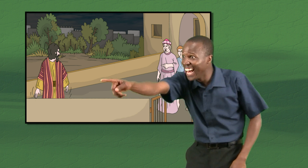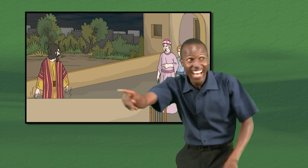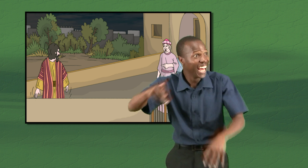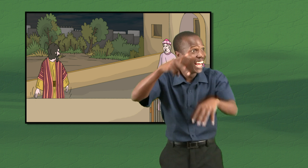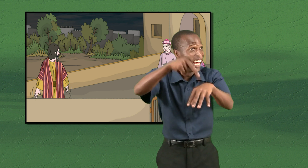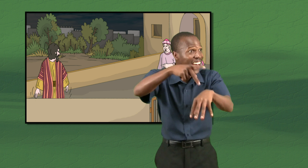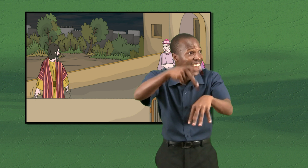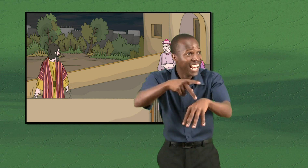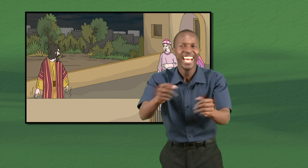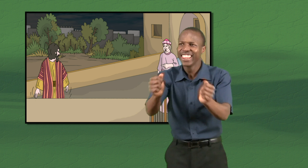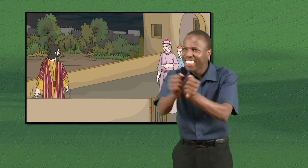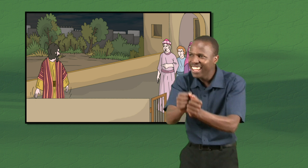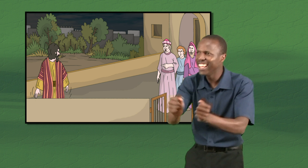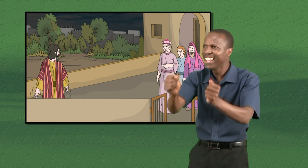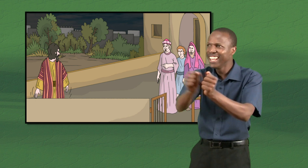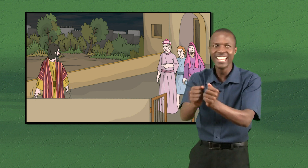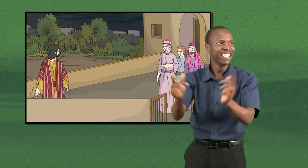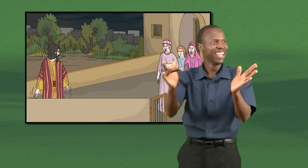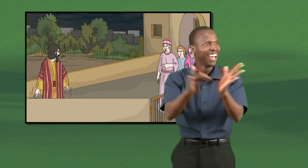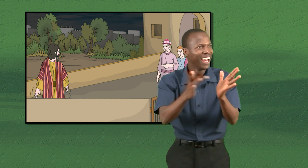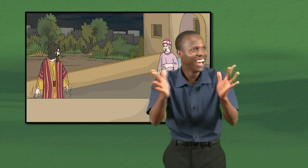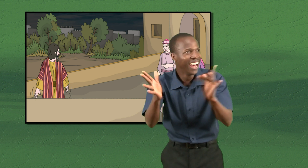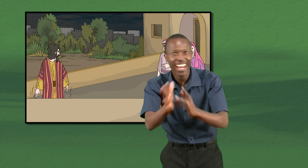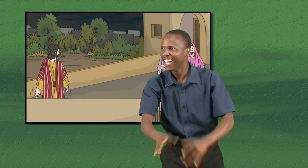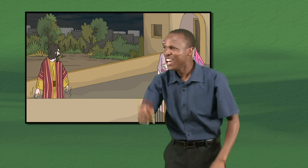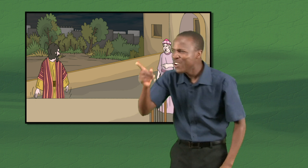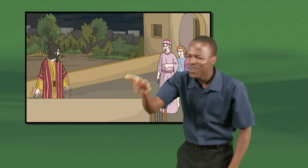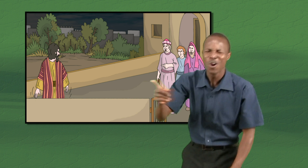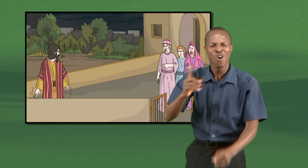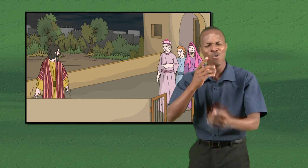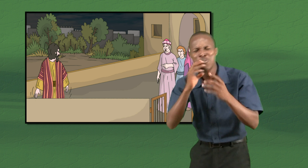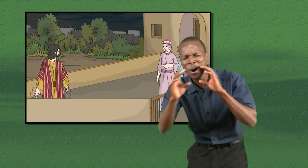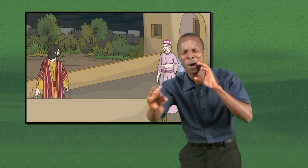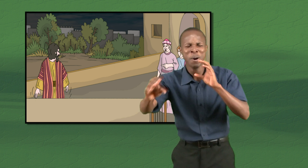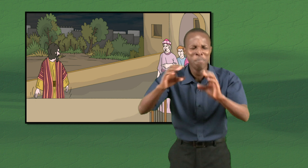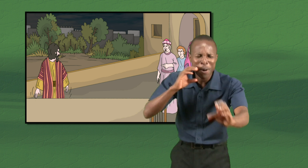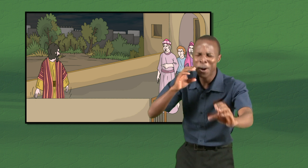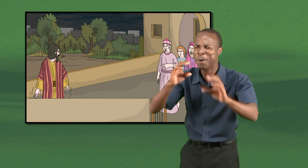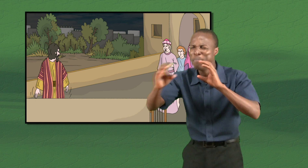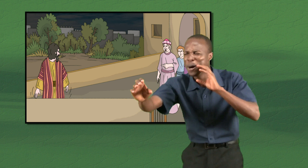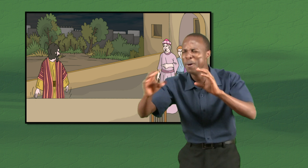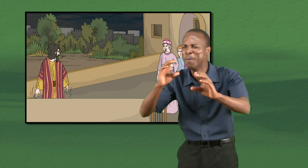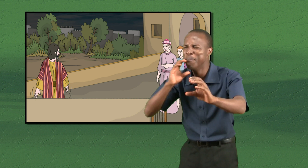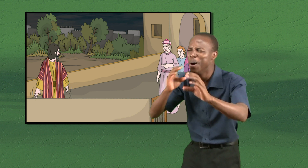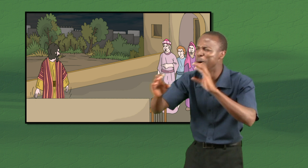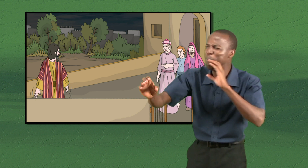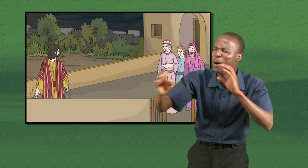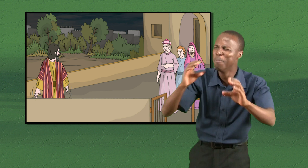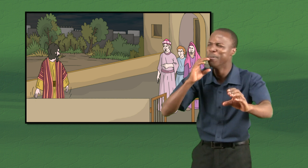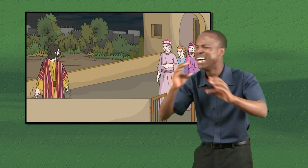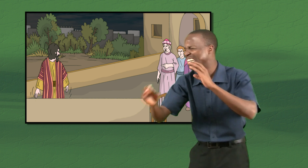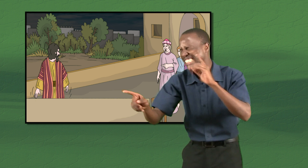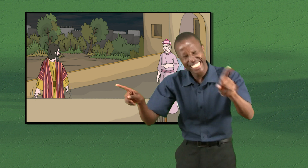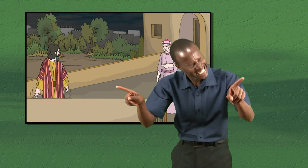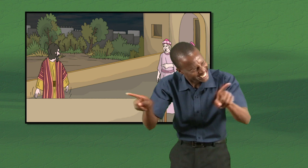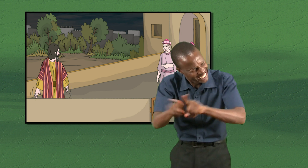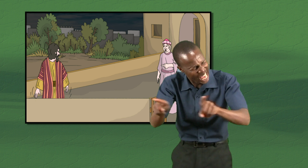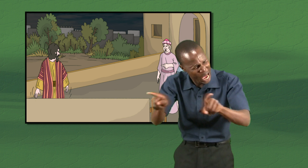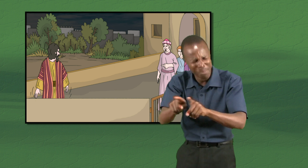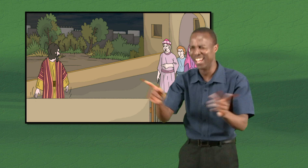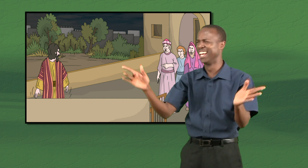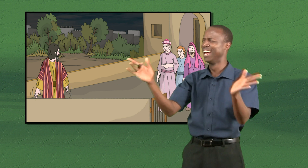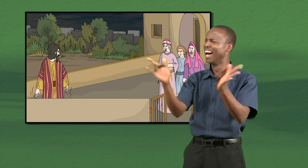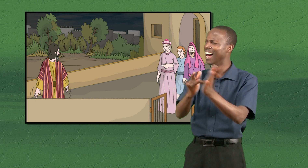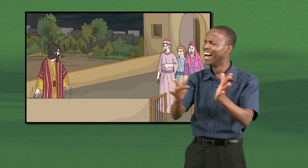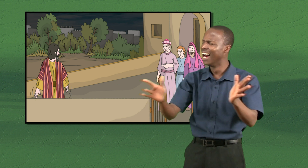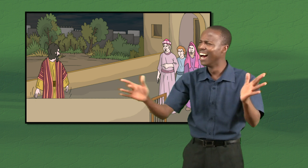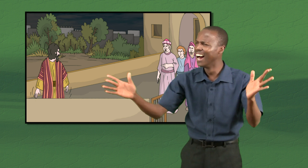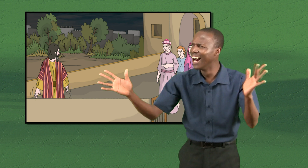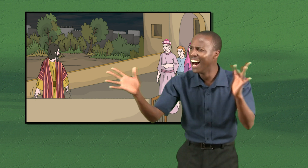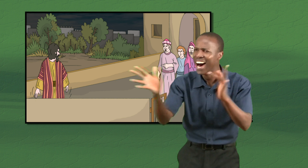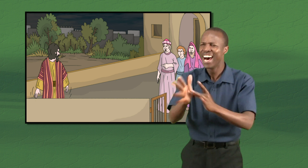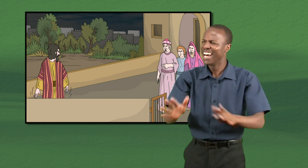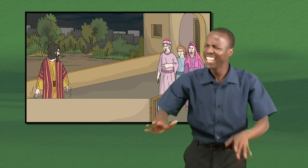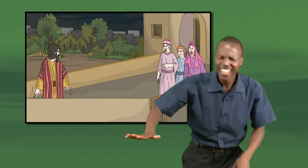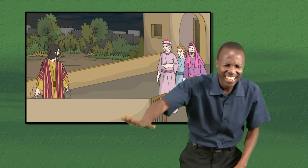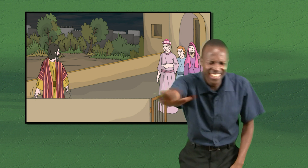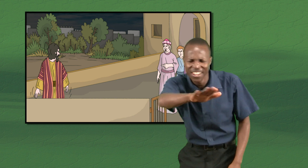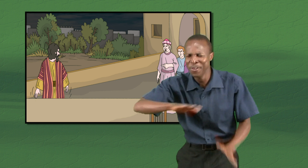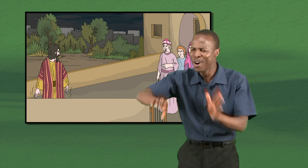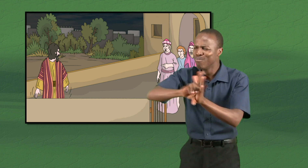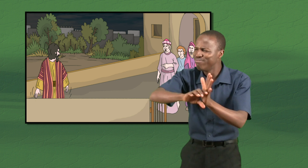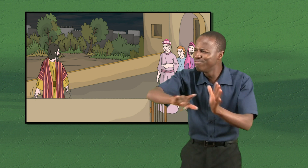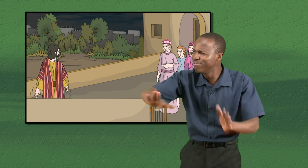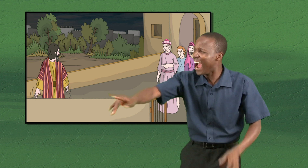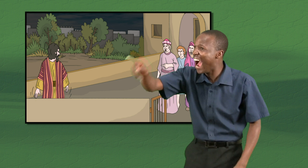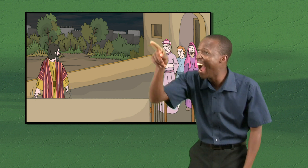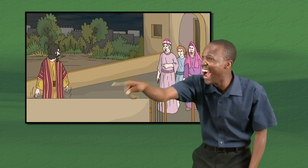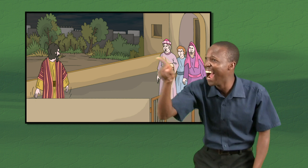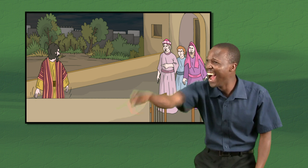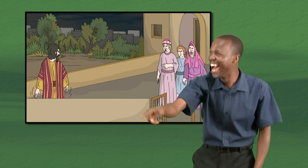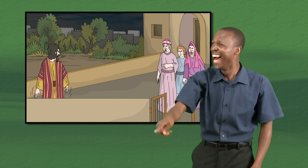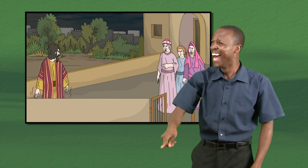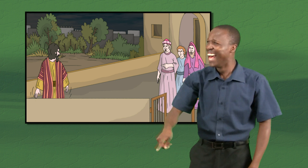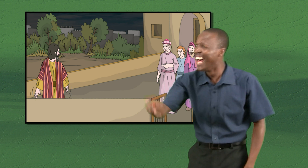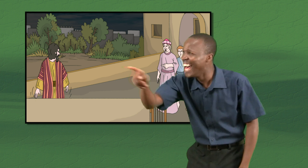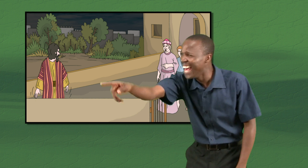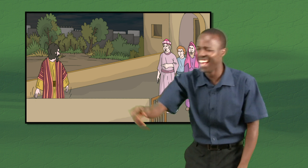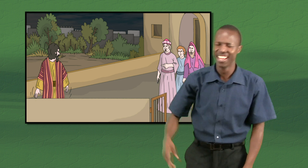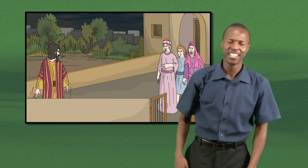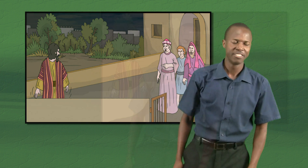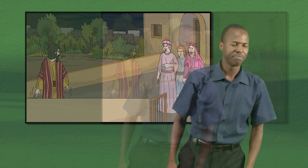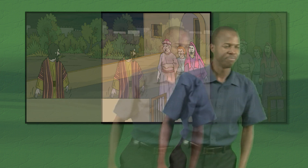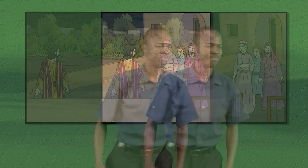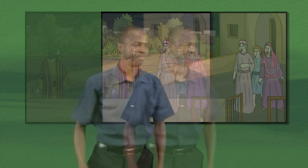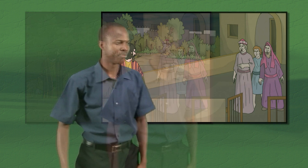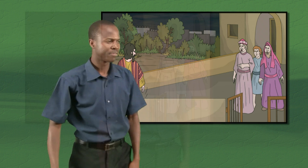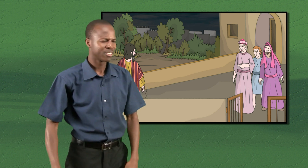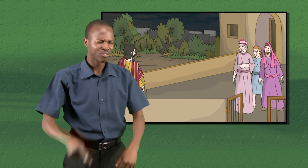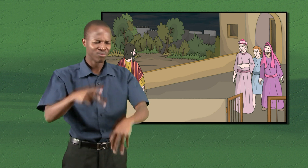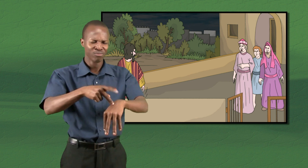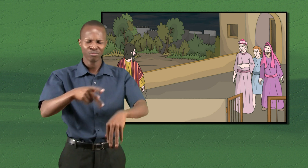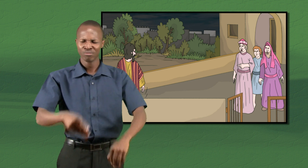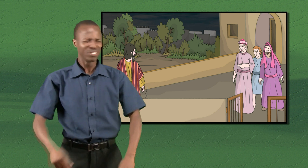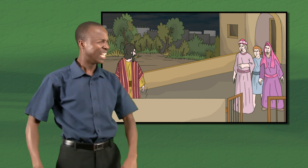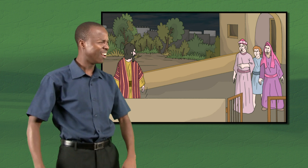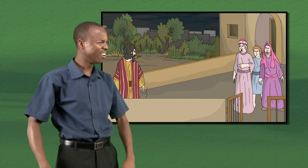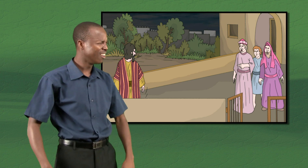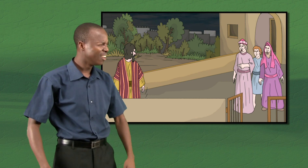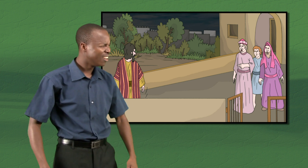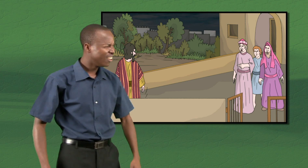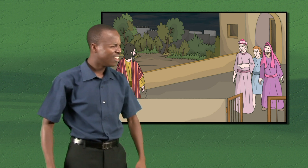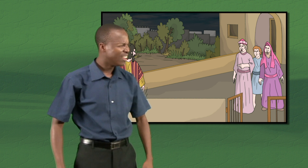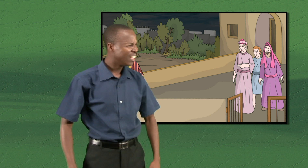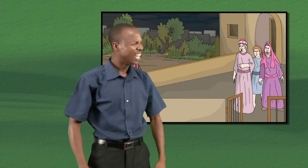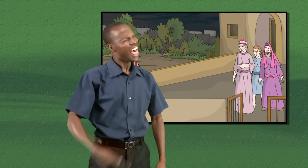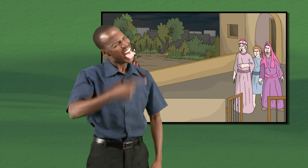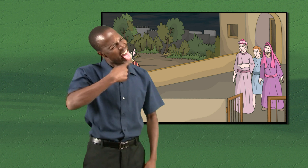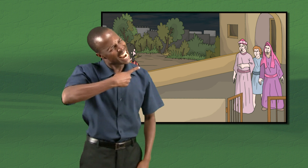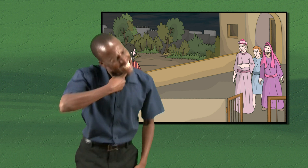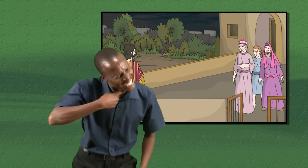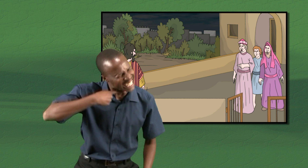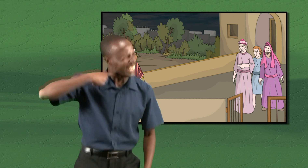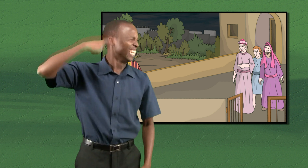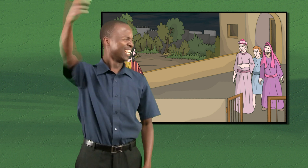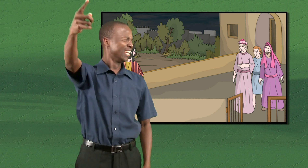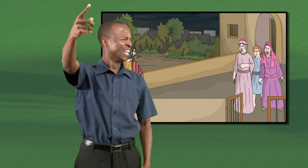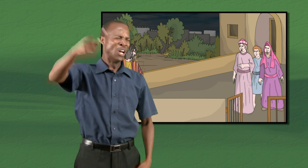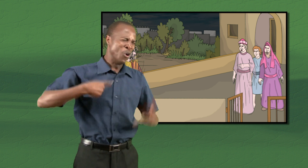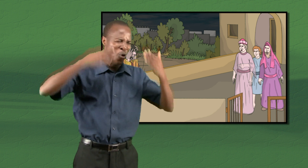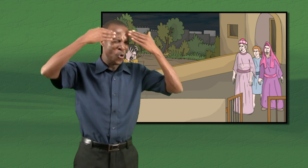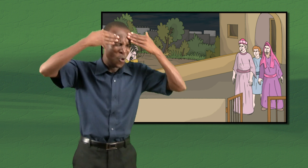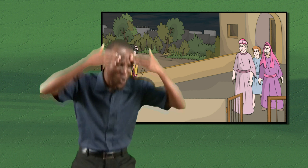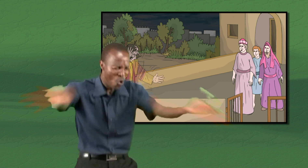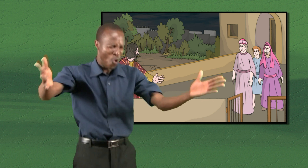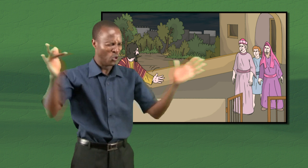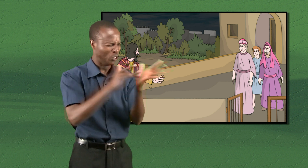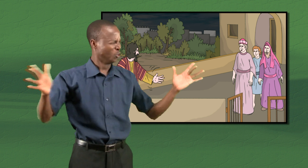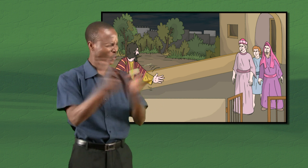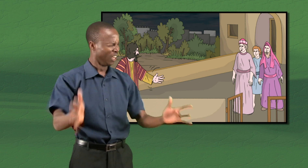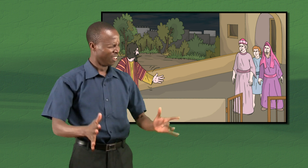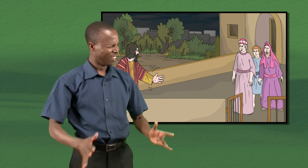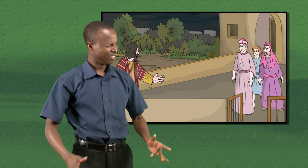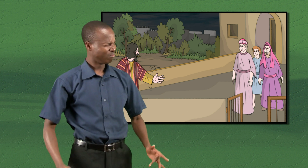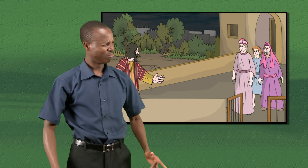“Surely you are one of them,” they said, “for your accent gives you away.”